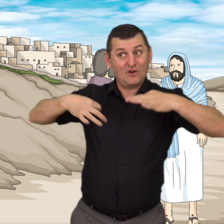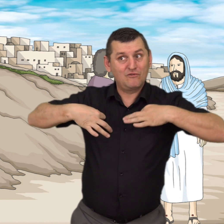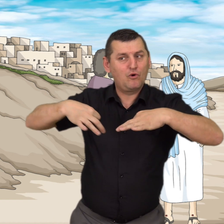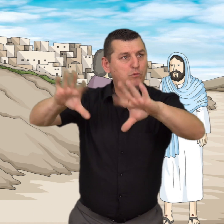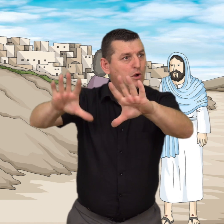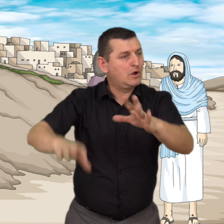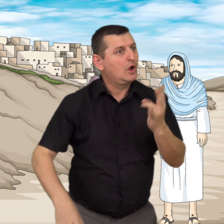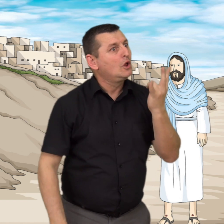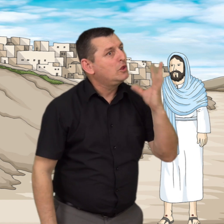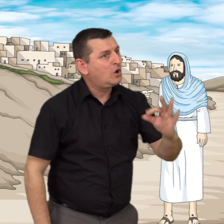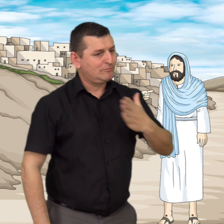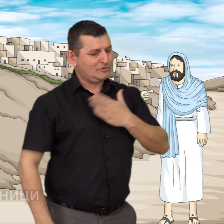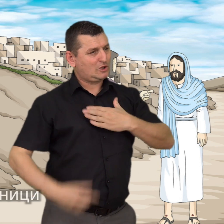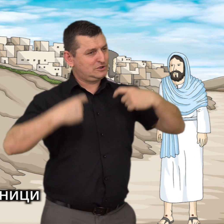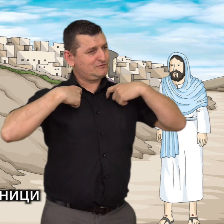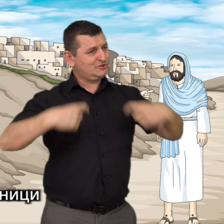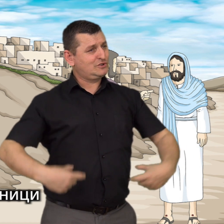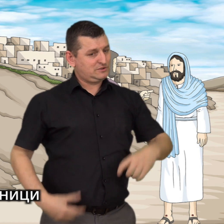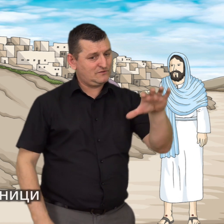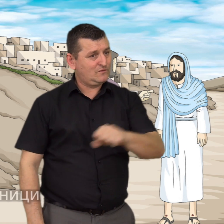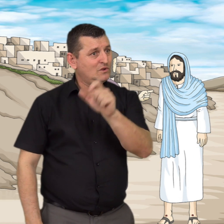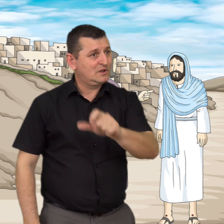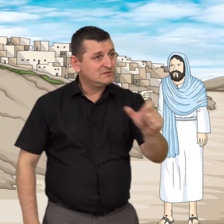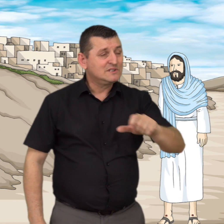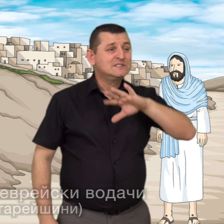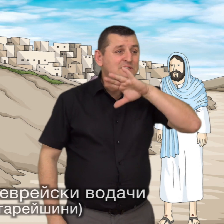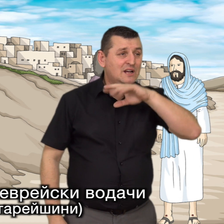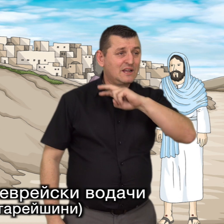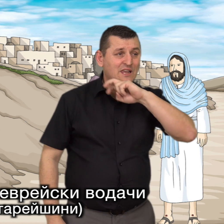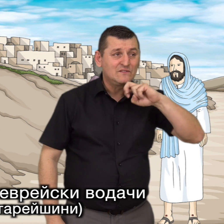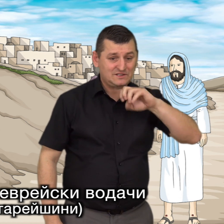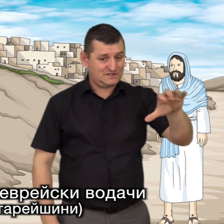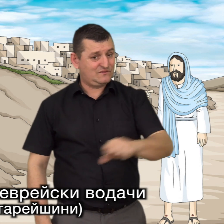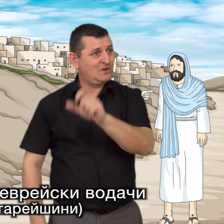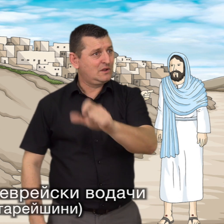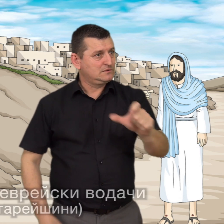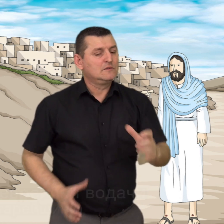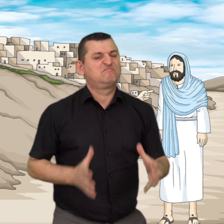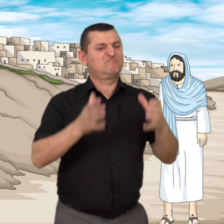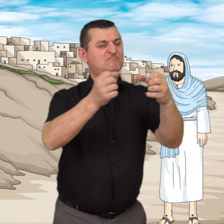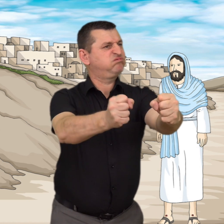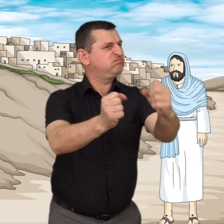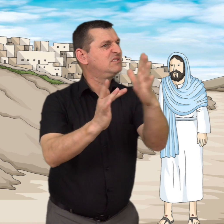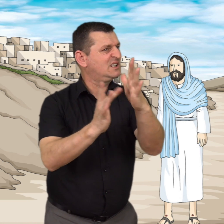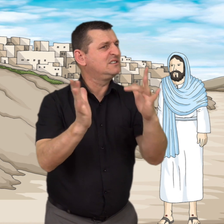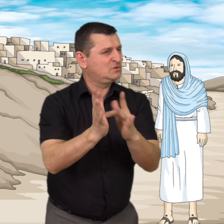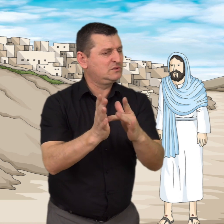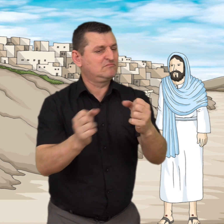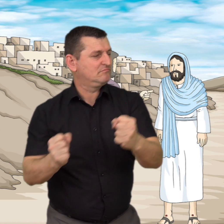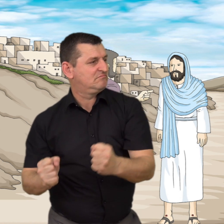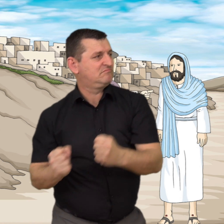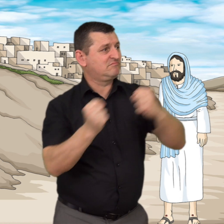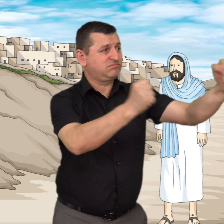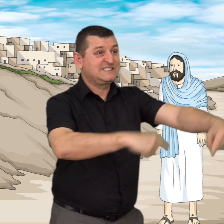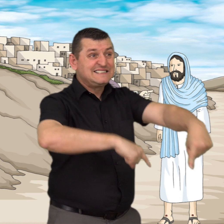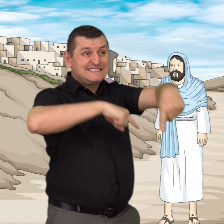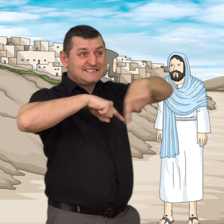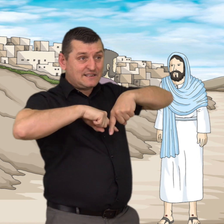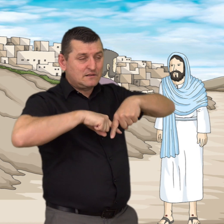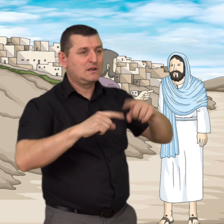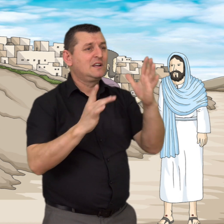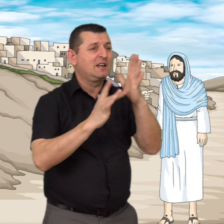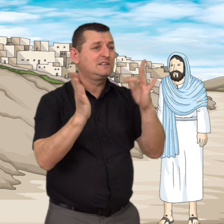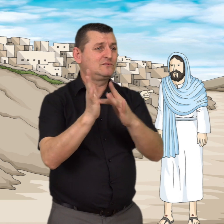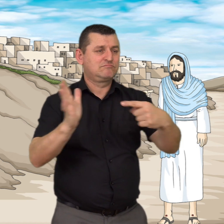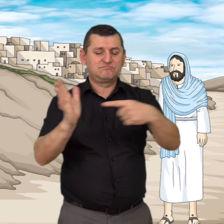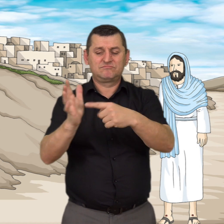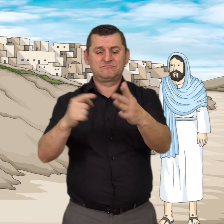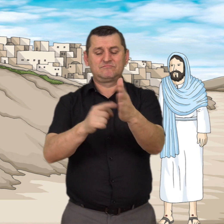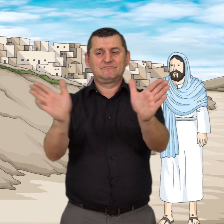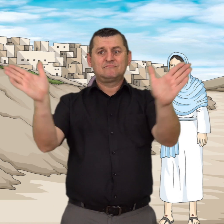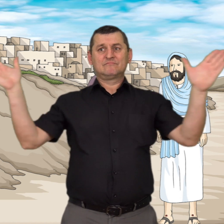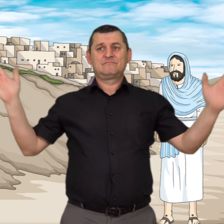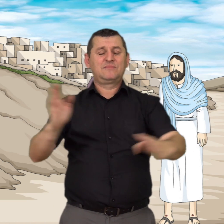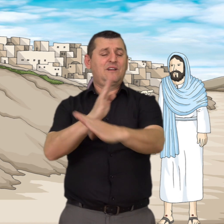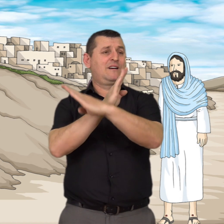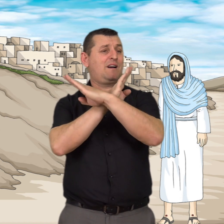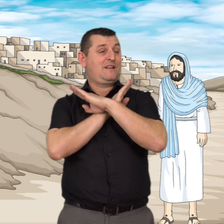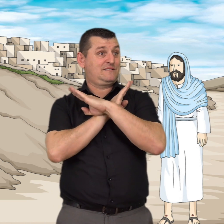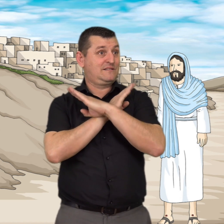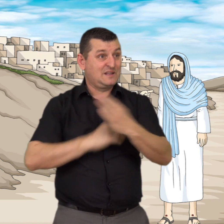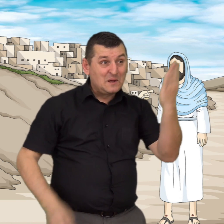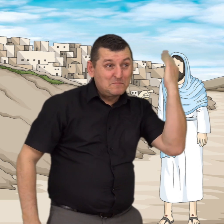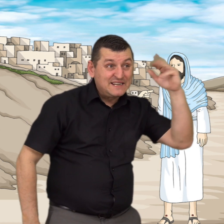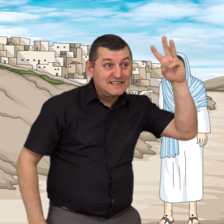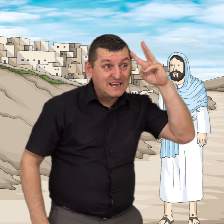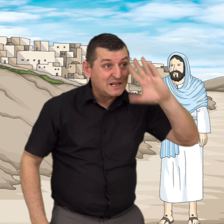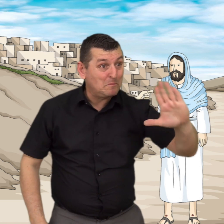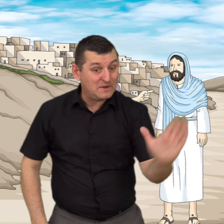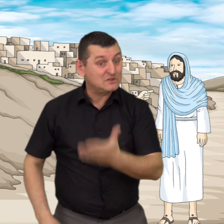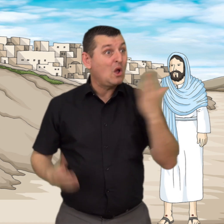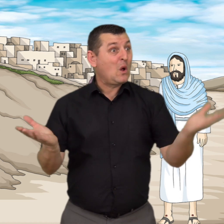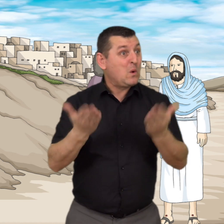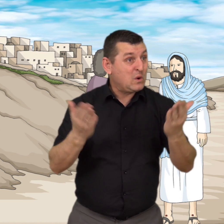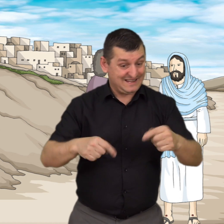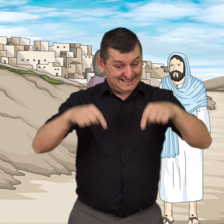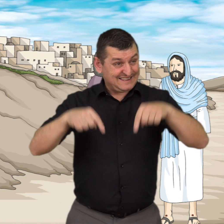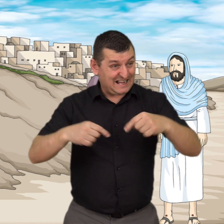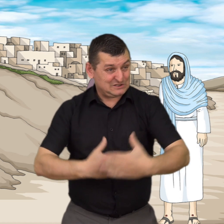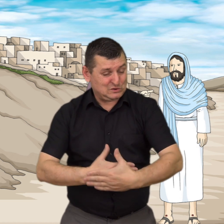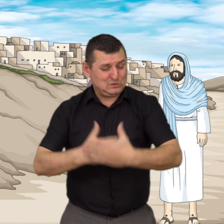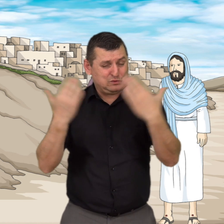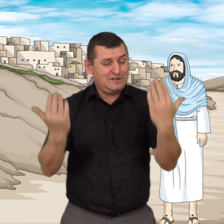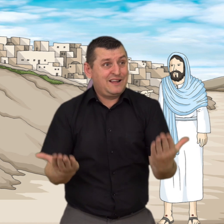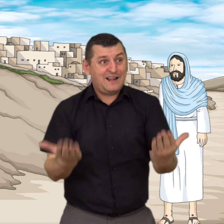Our chief priests and rulers delivered Him up to the sentence of death, and they crucified Him.